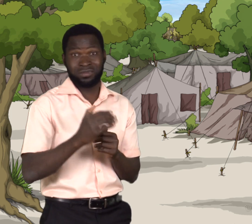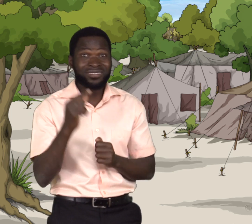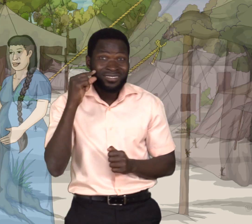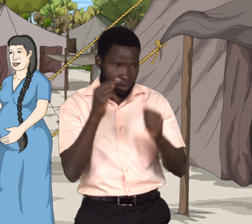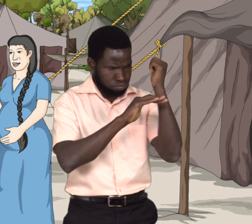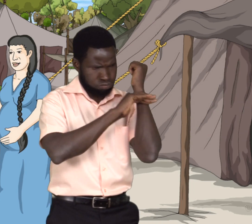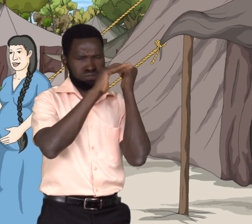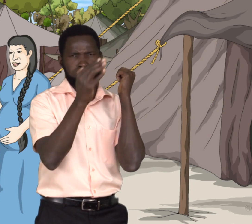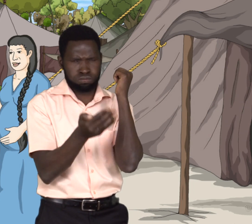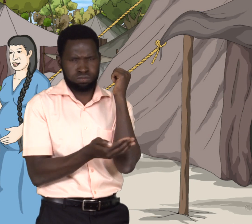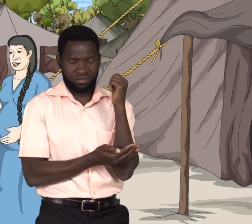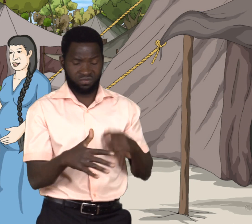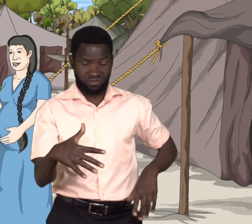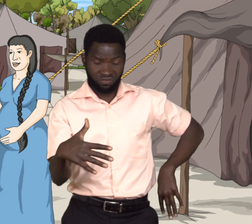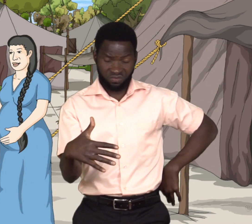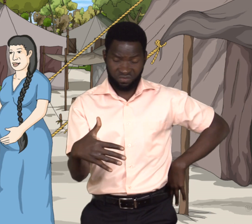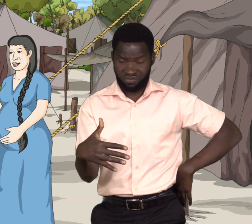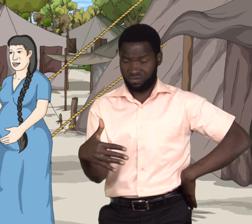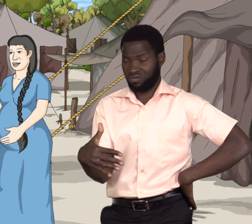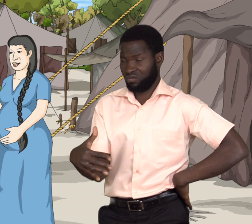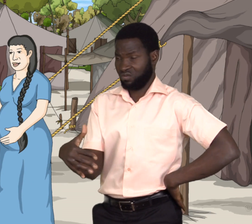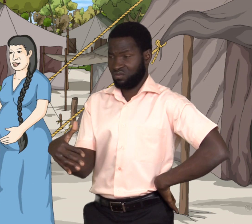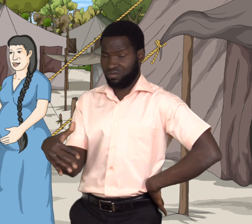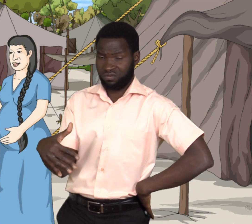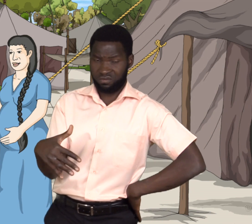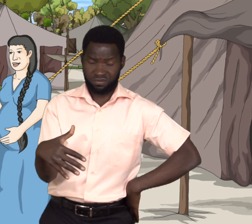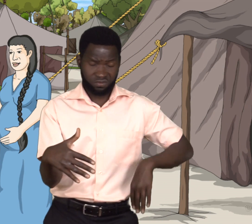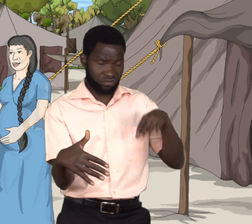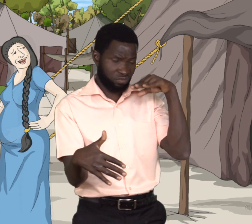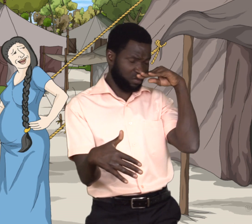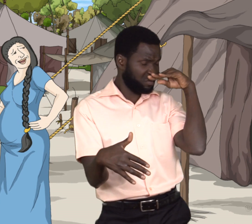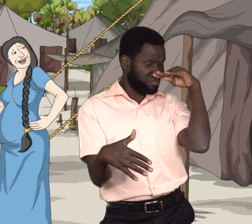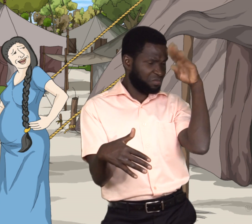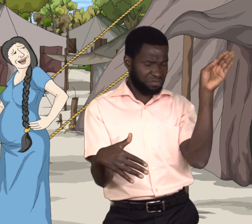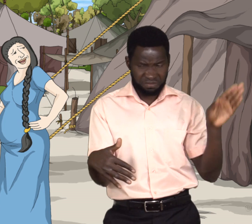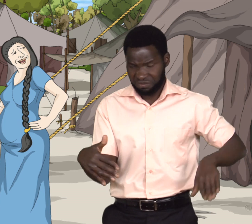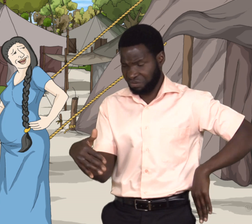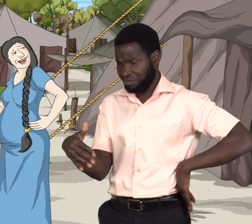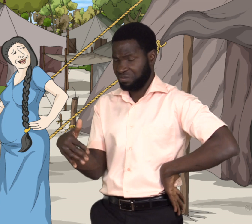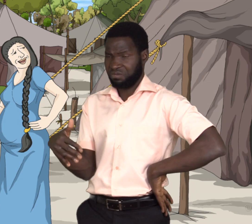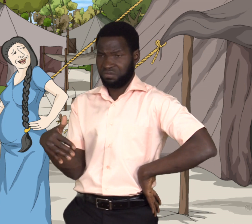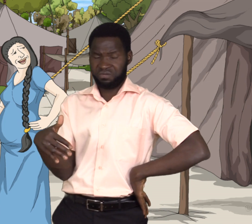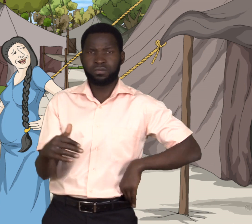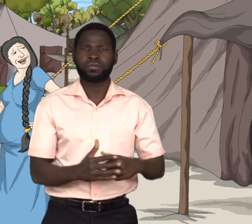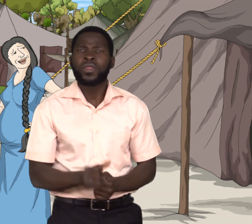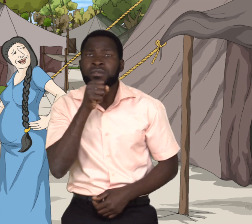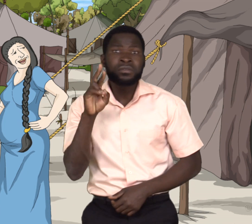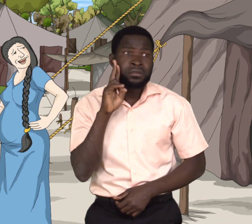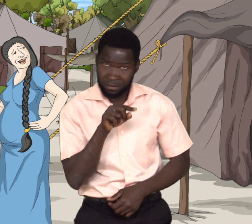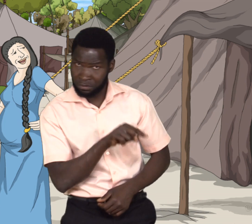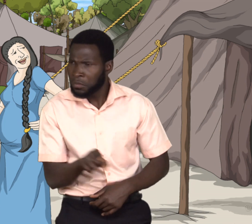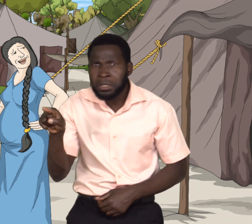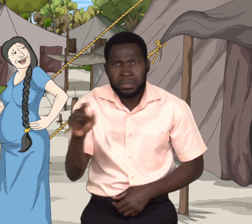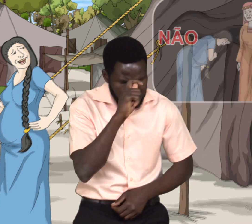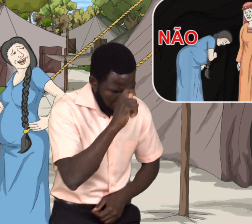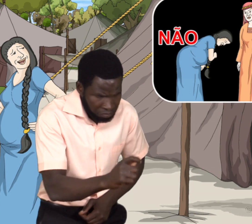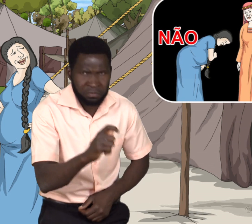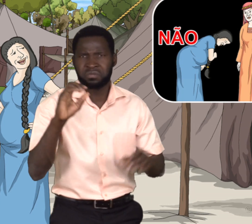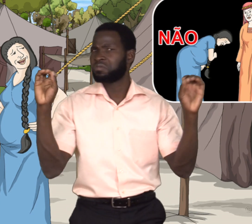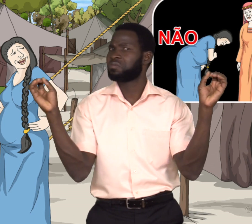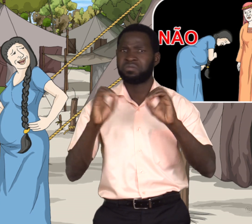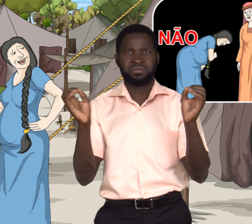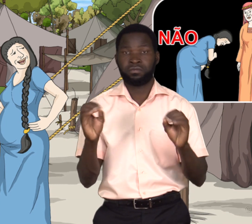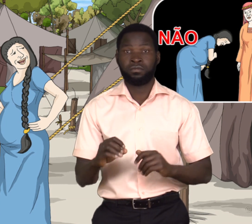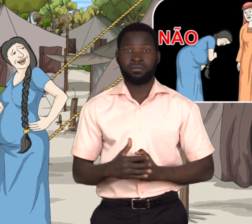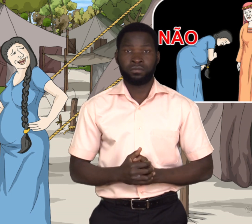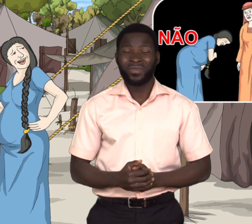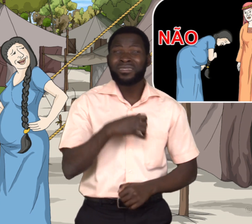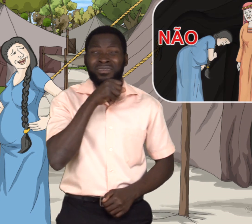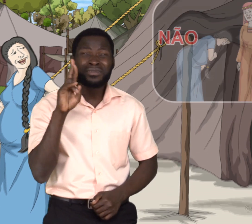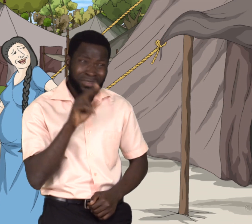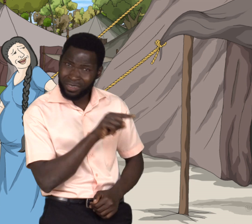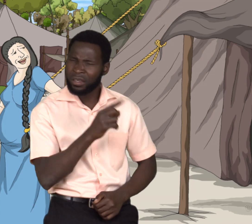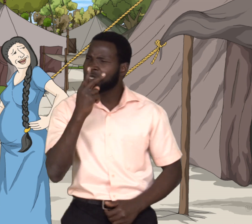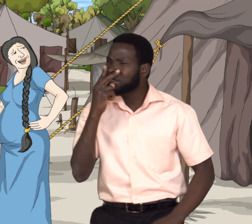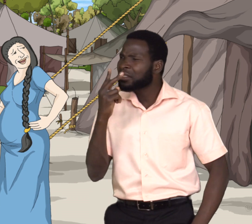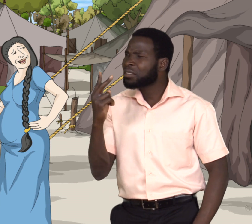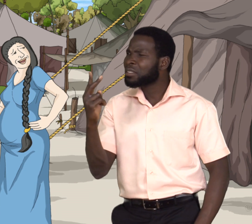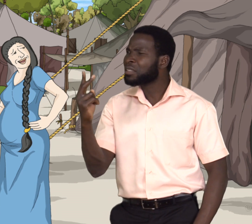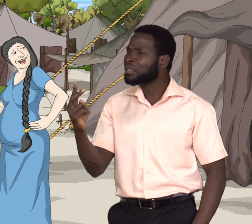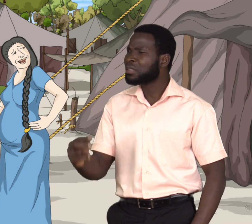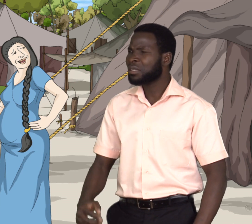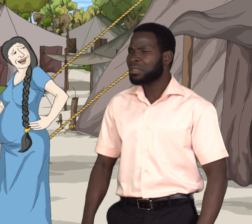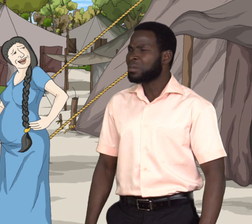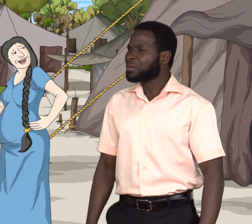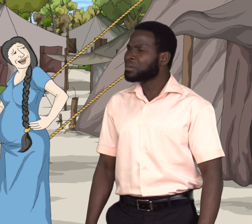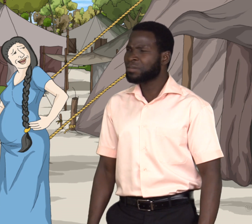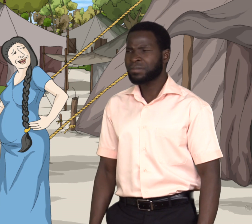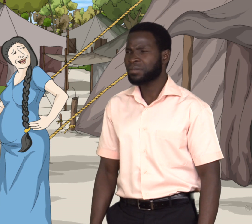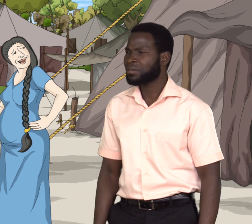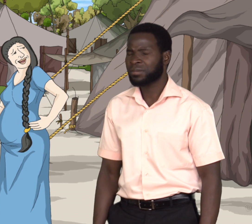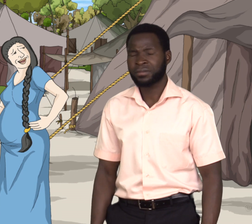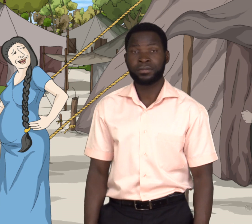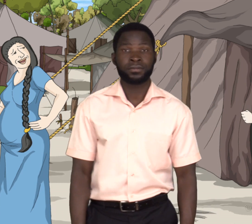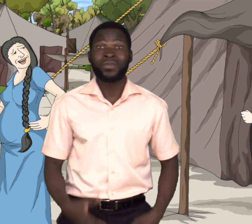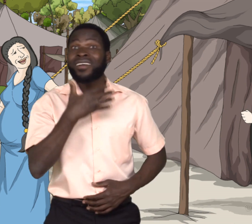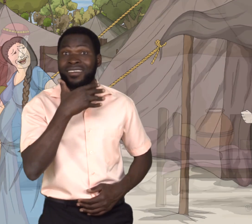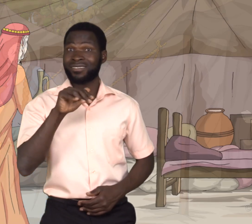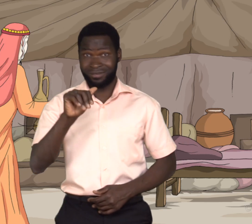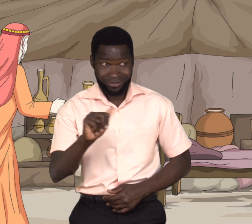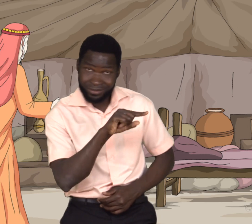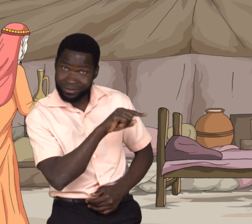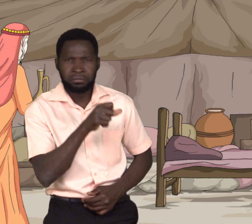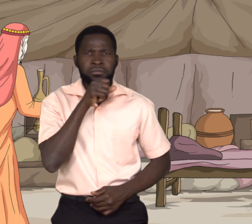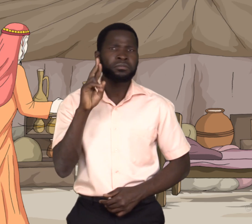But when Hagar realized that she was pregnant, she began to despise her mistress.